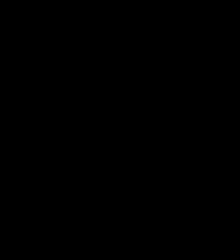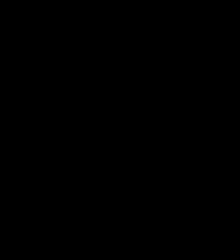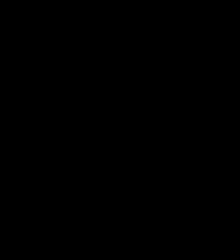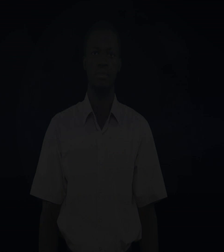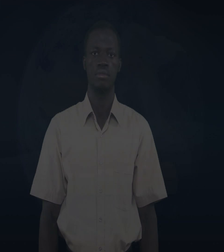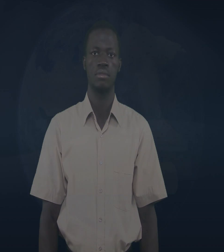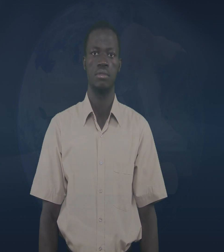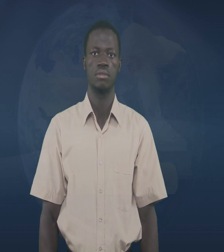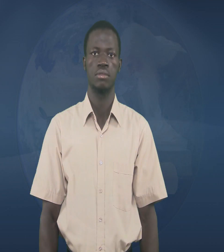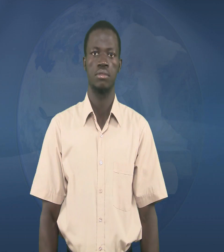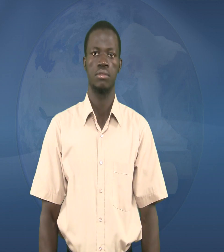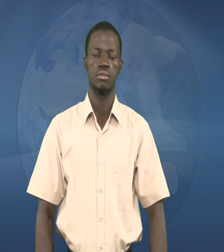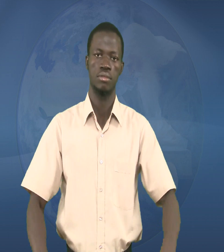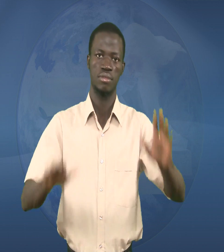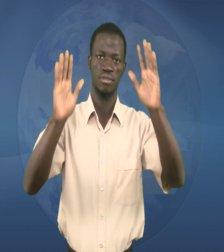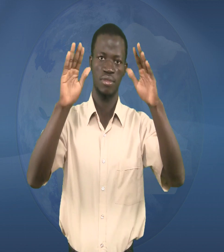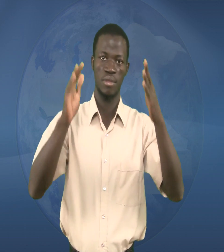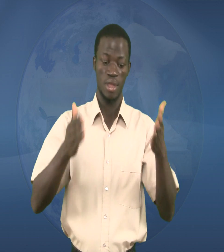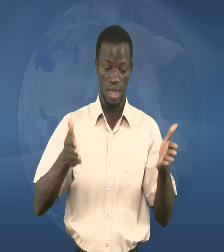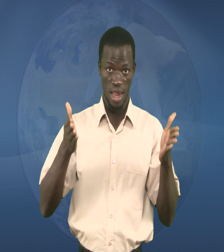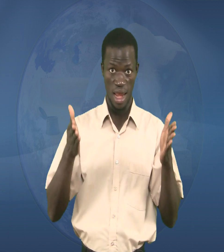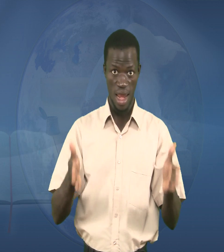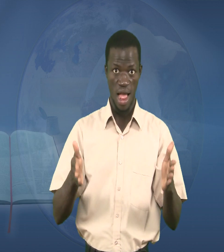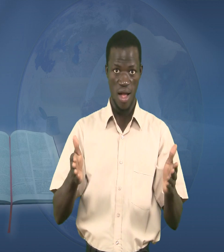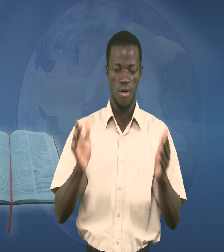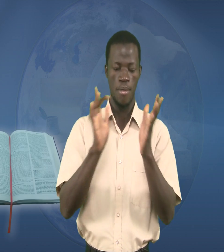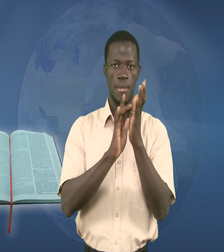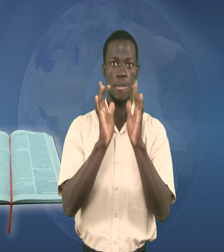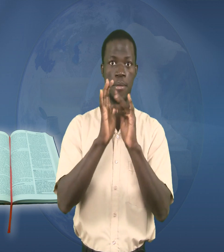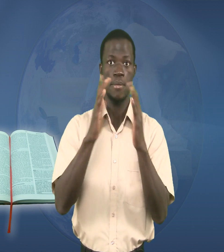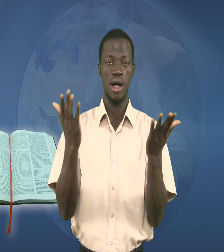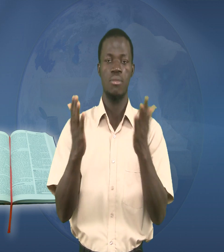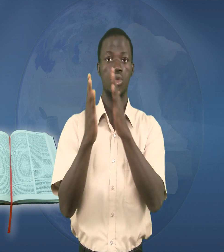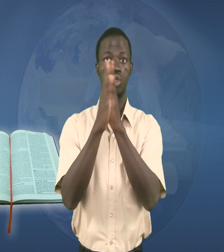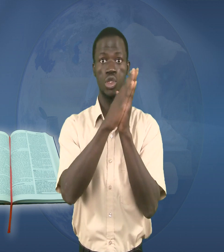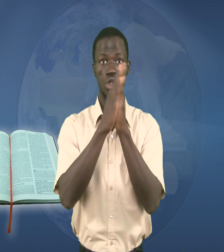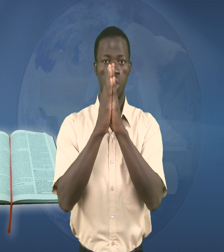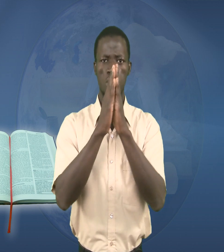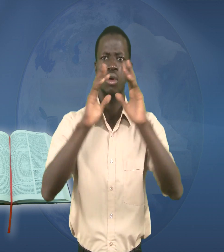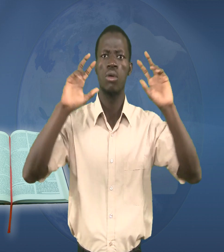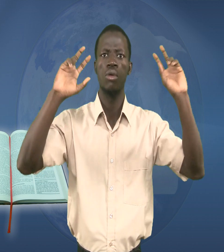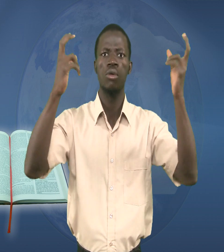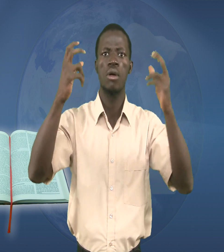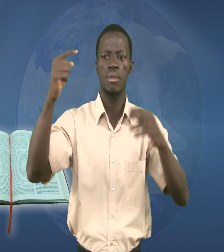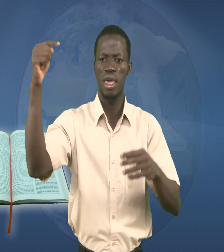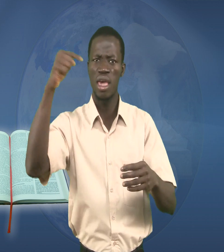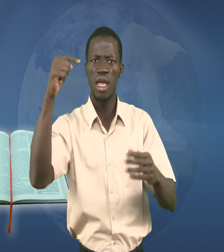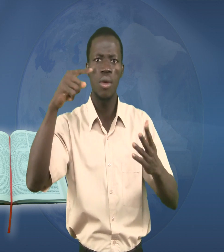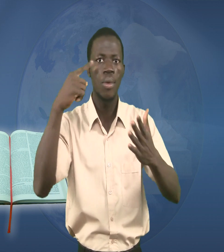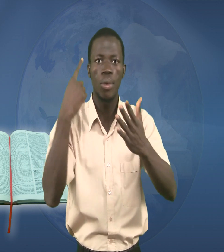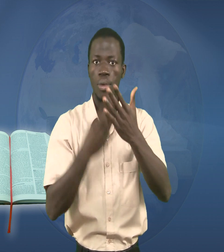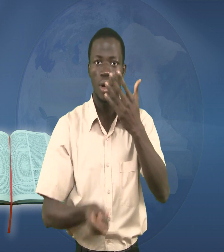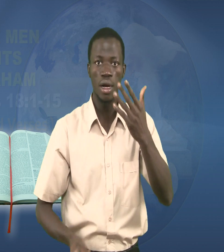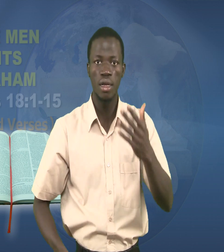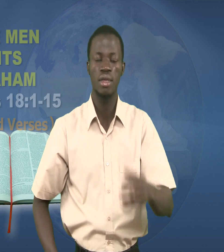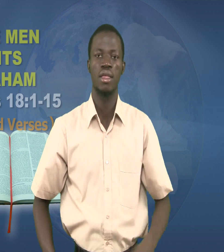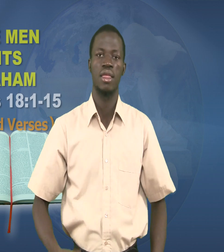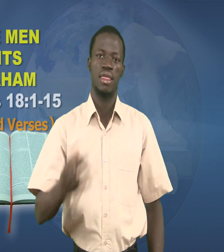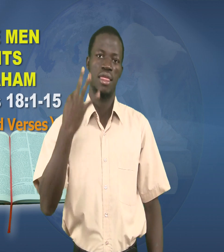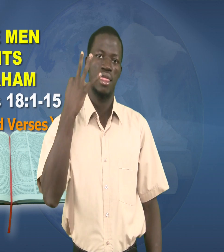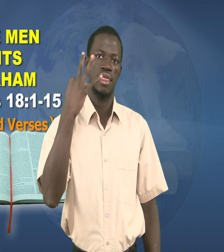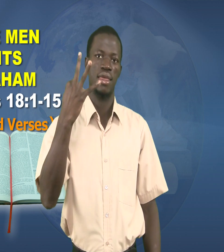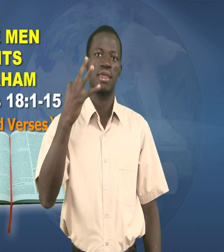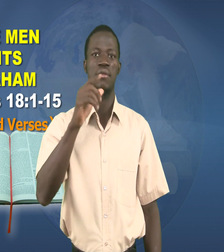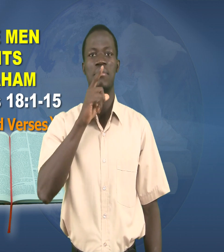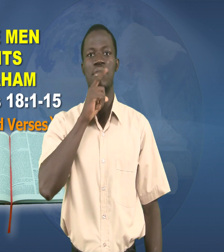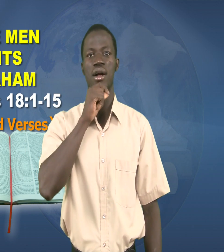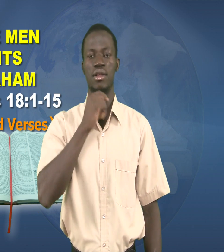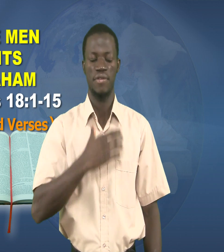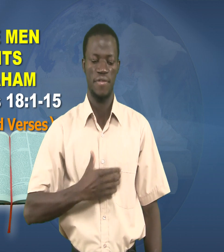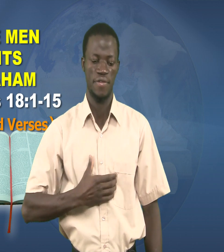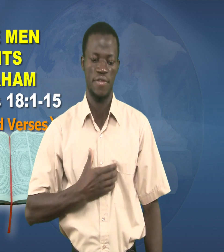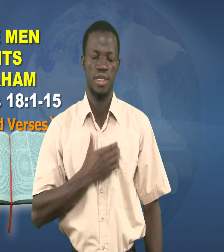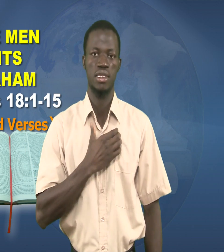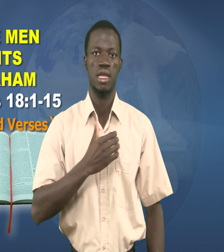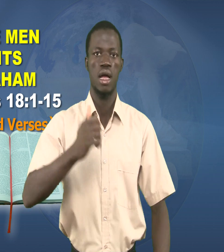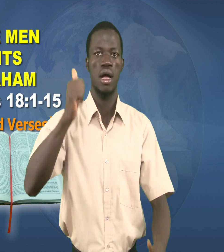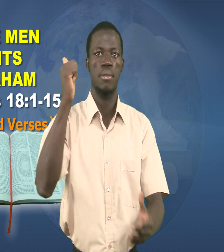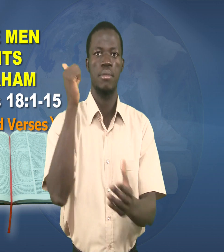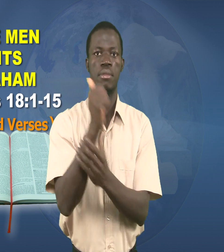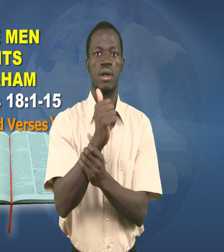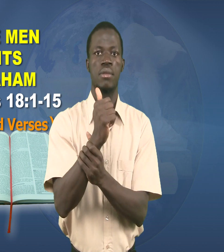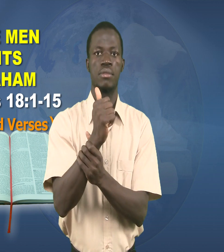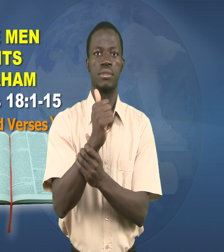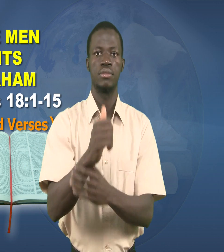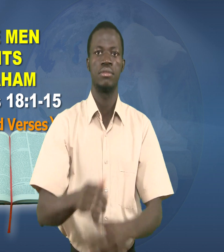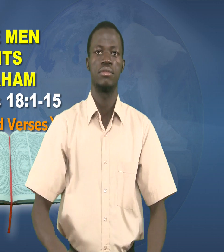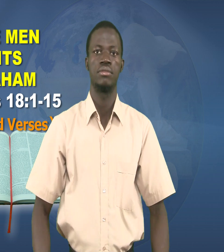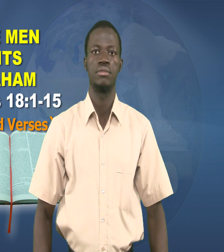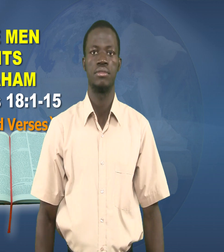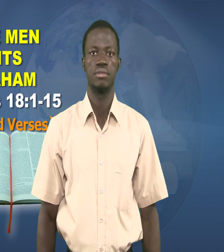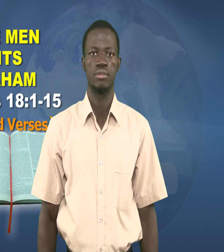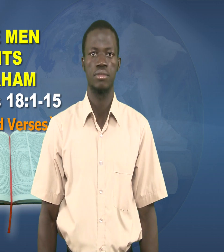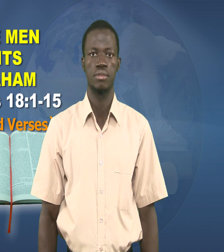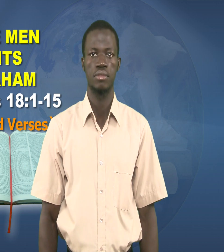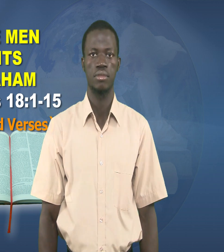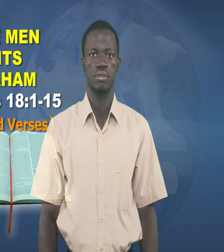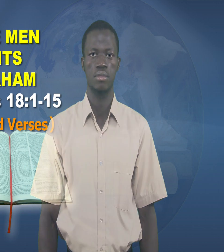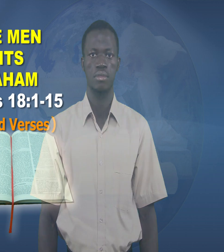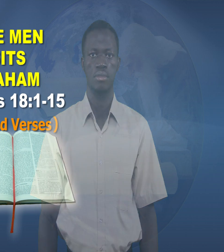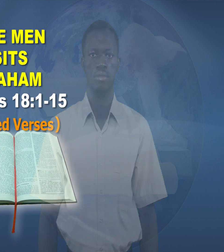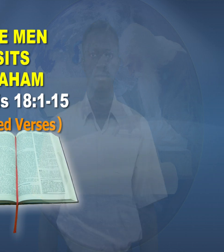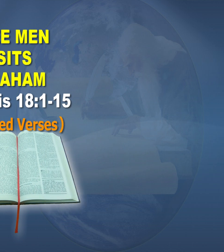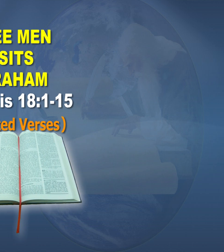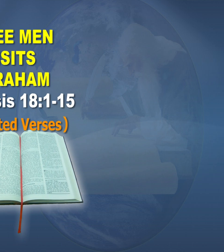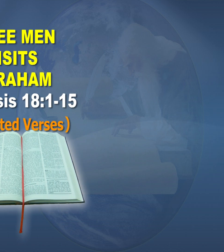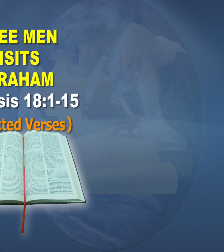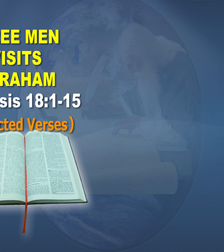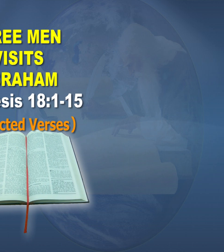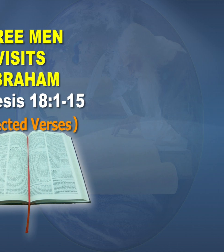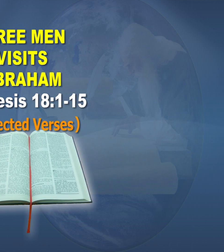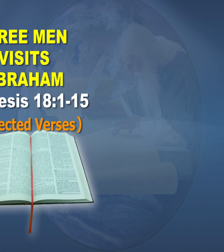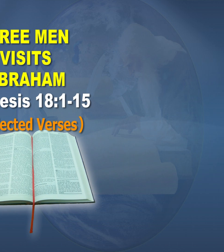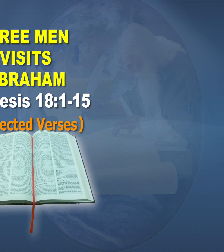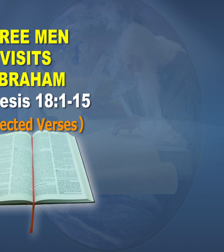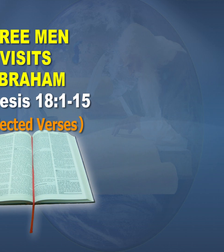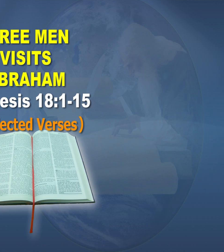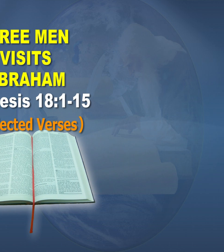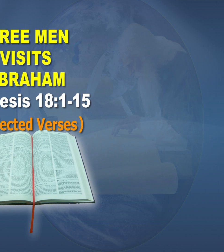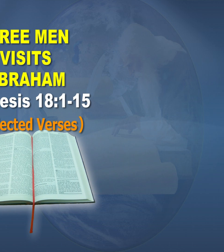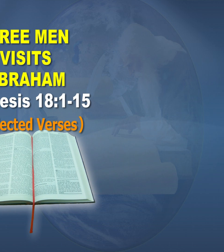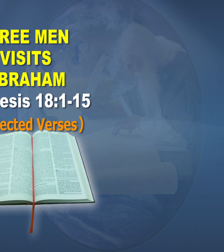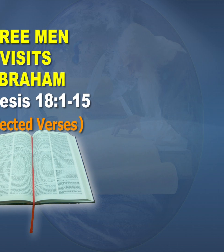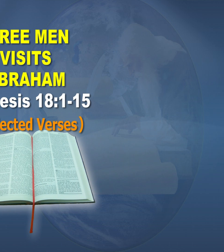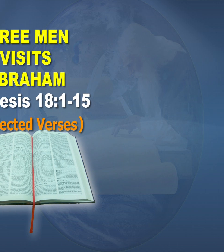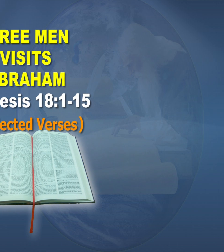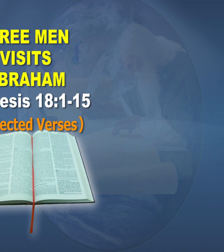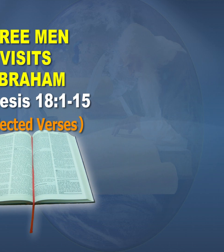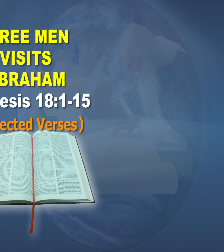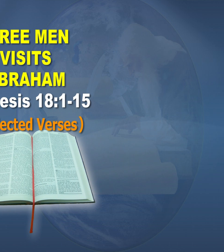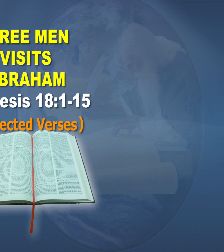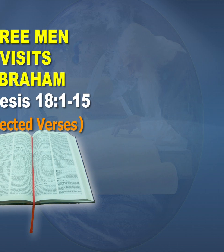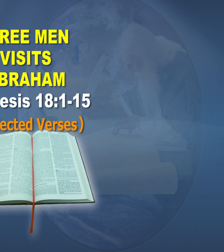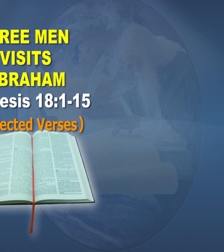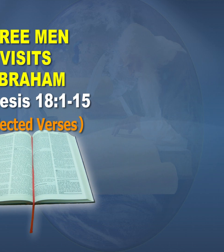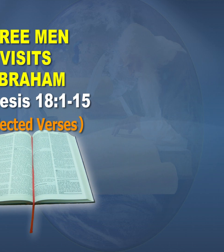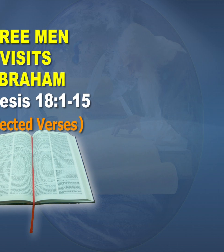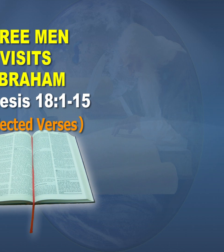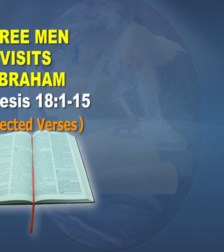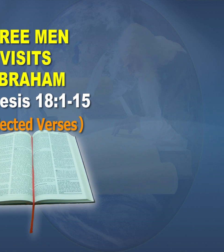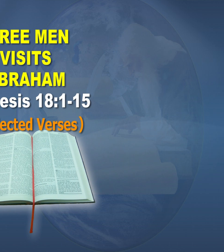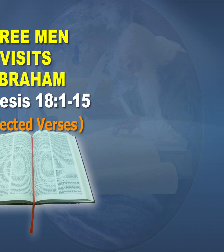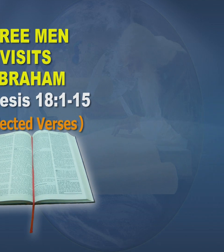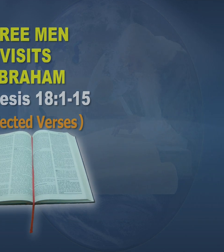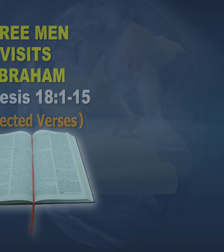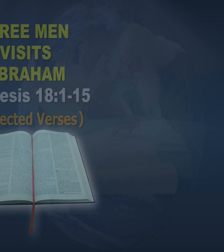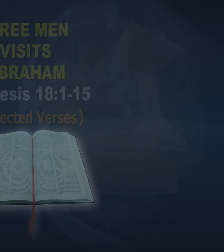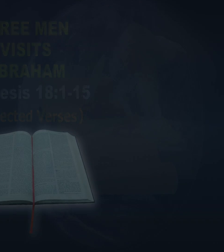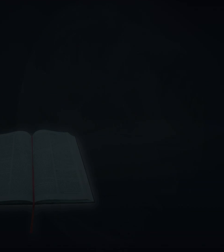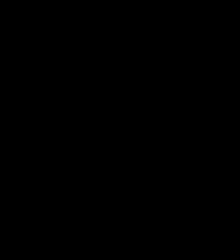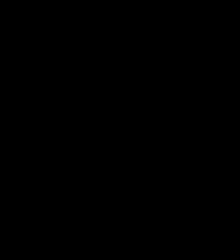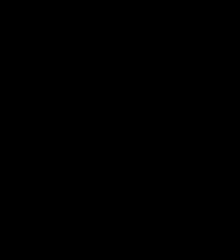Three men visit Abraham